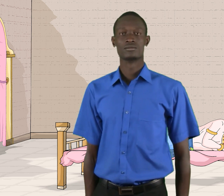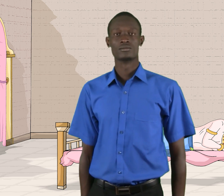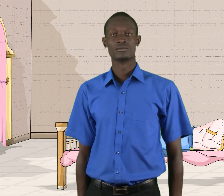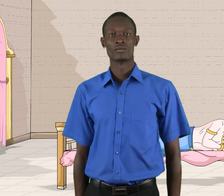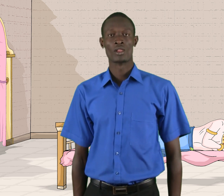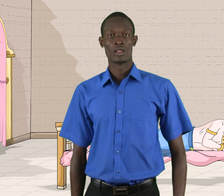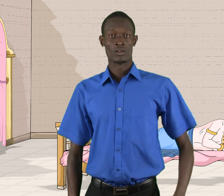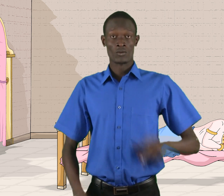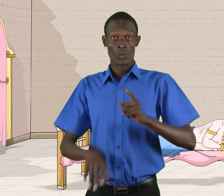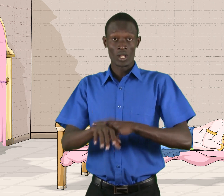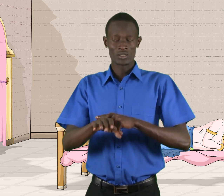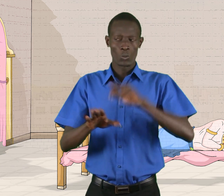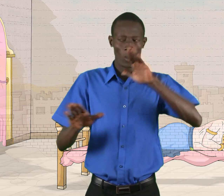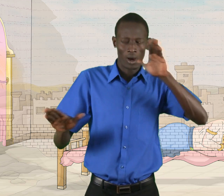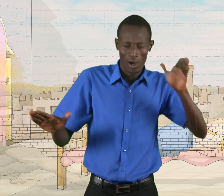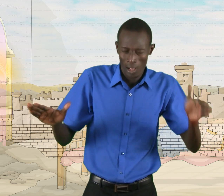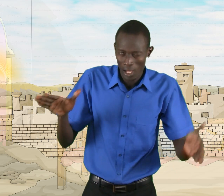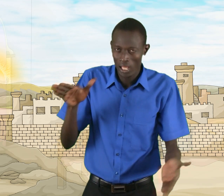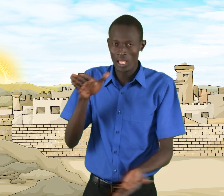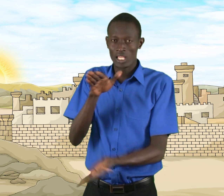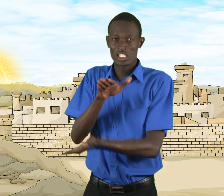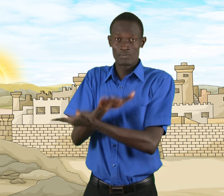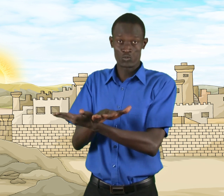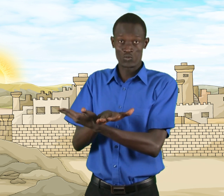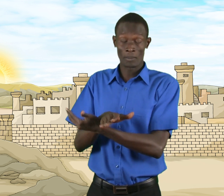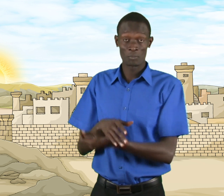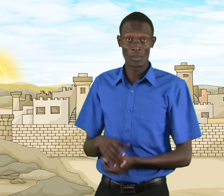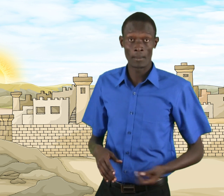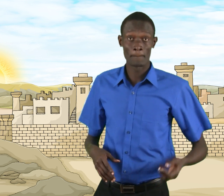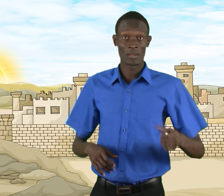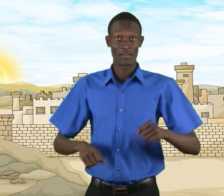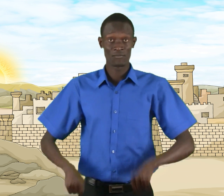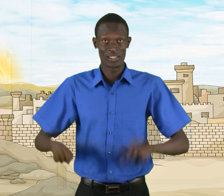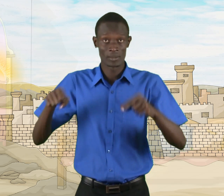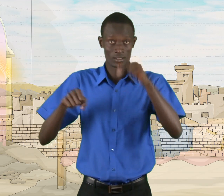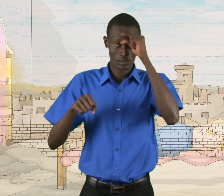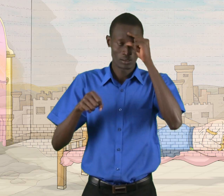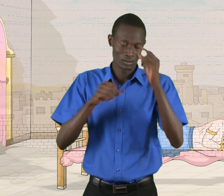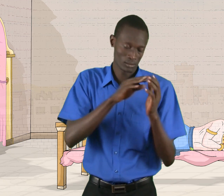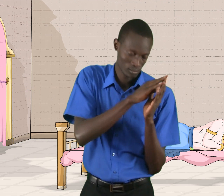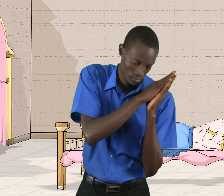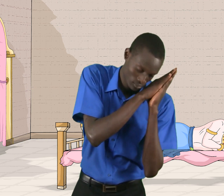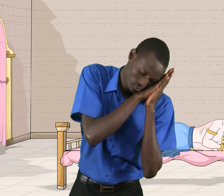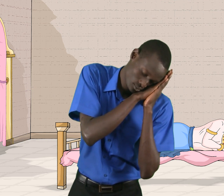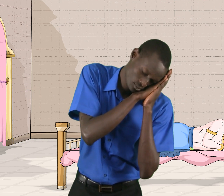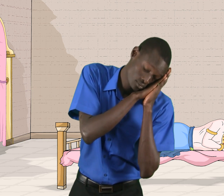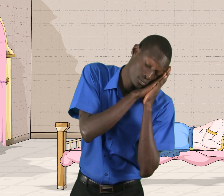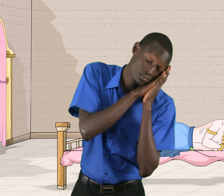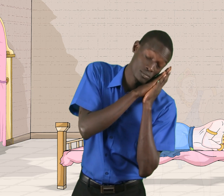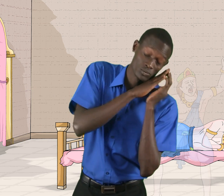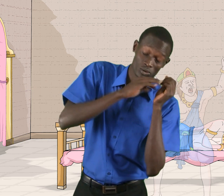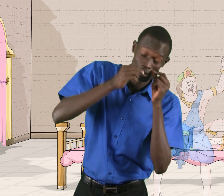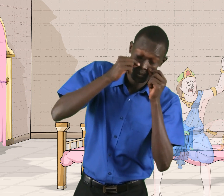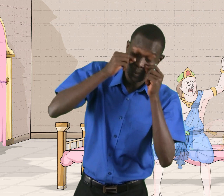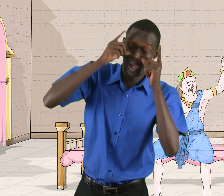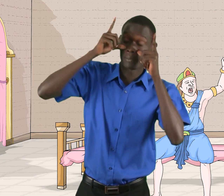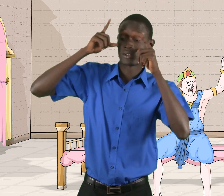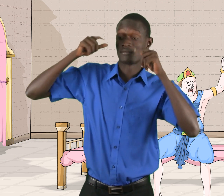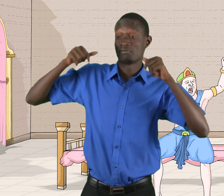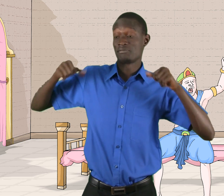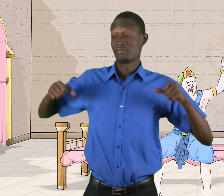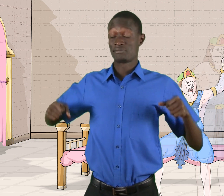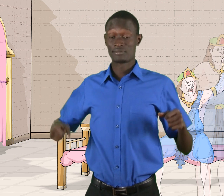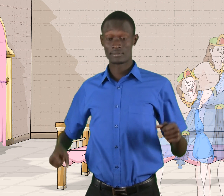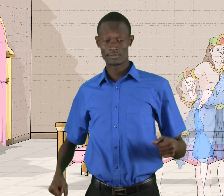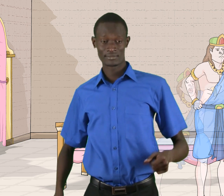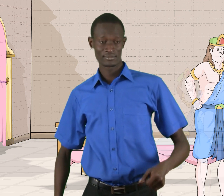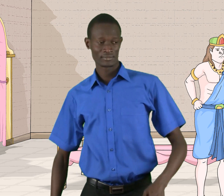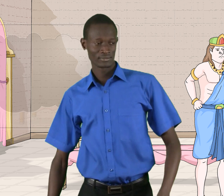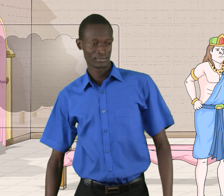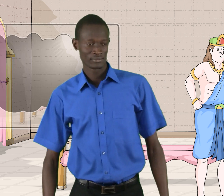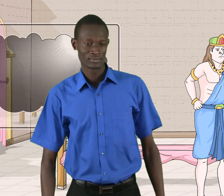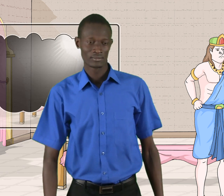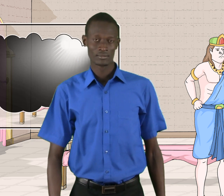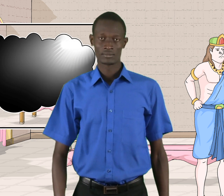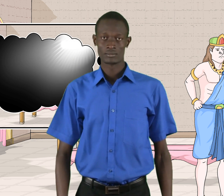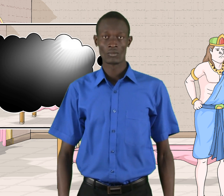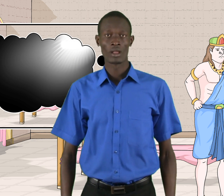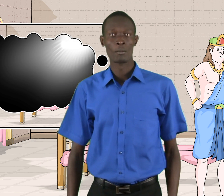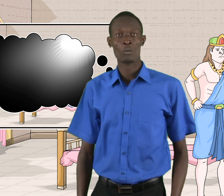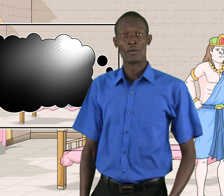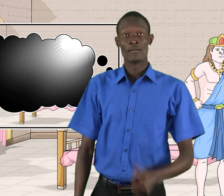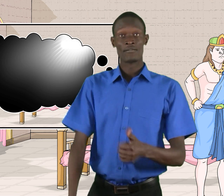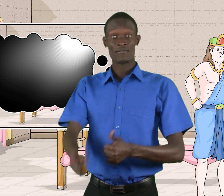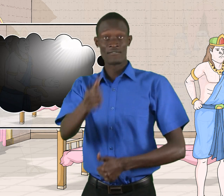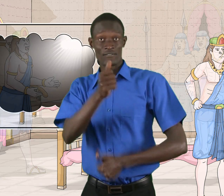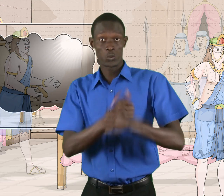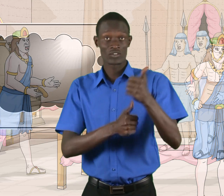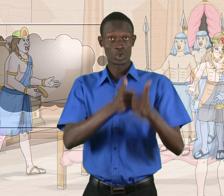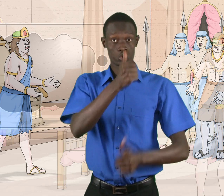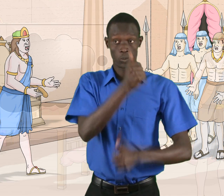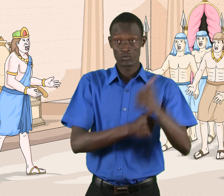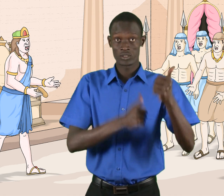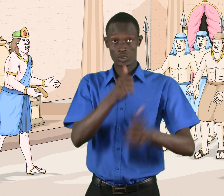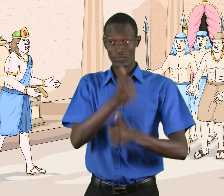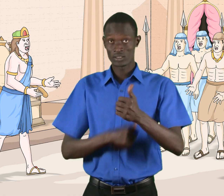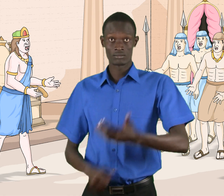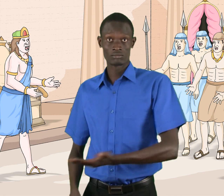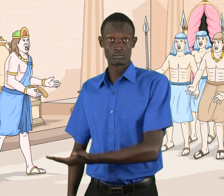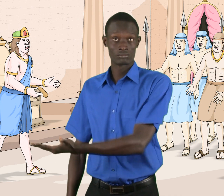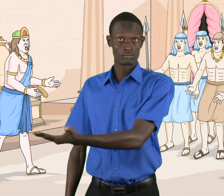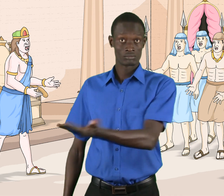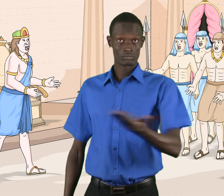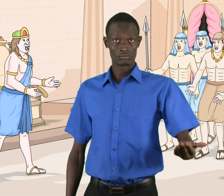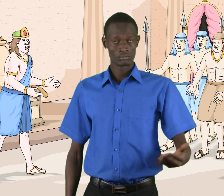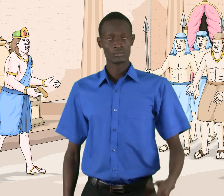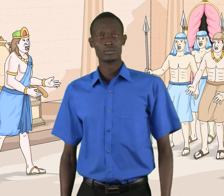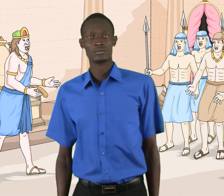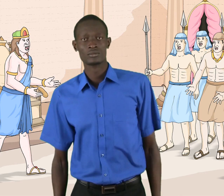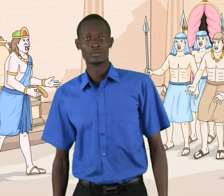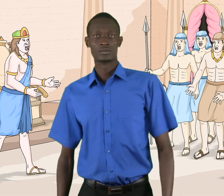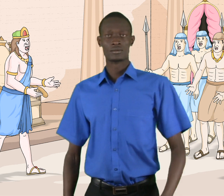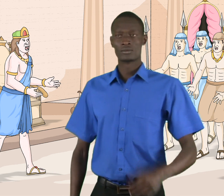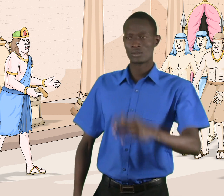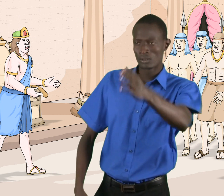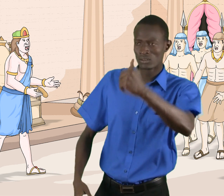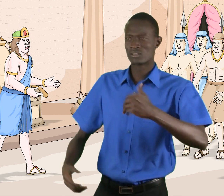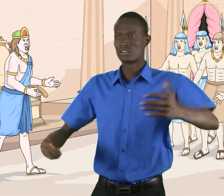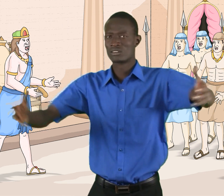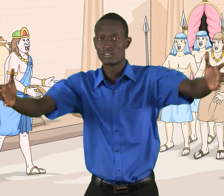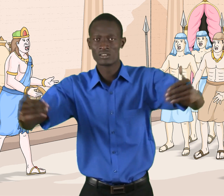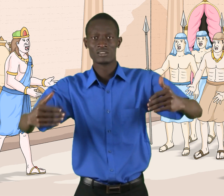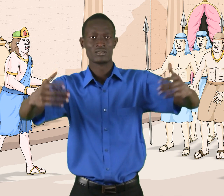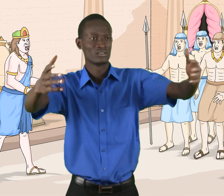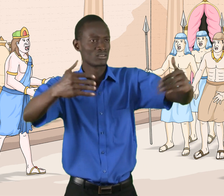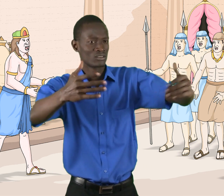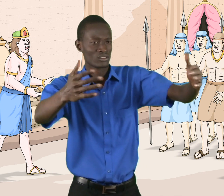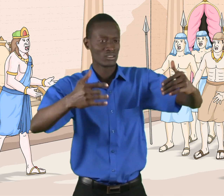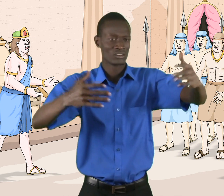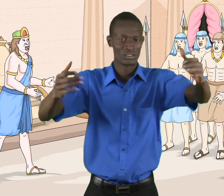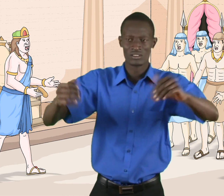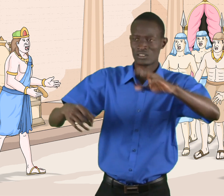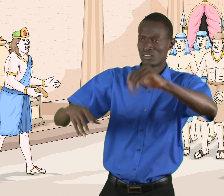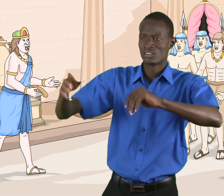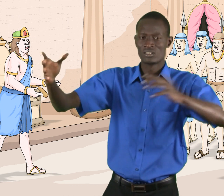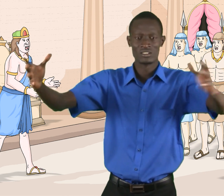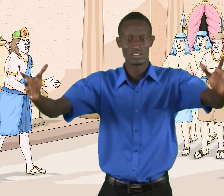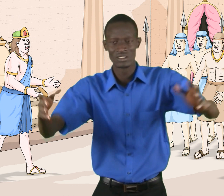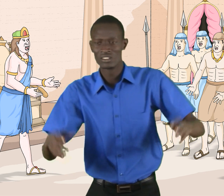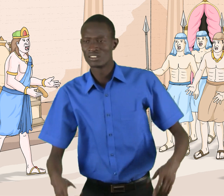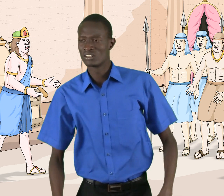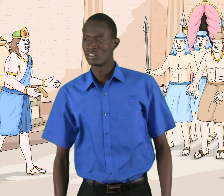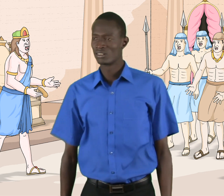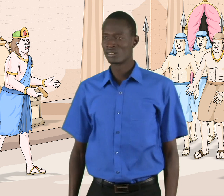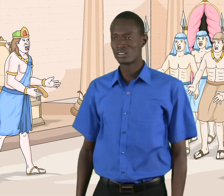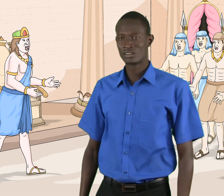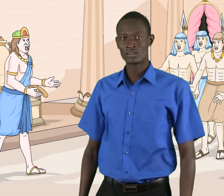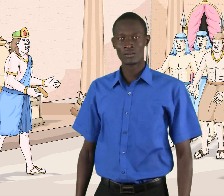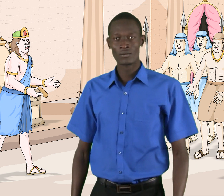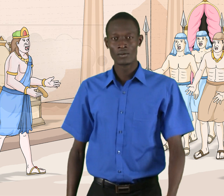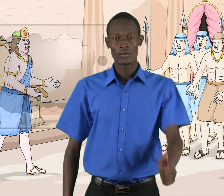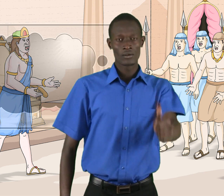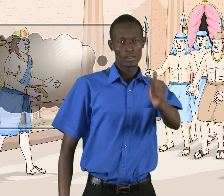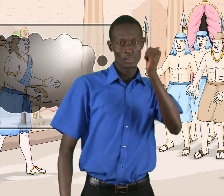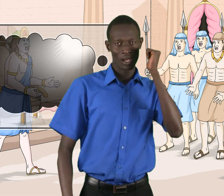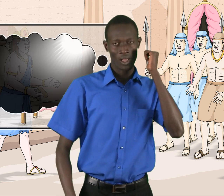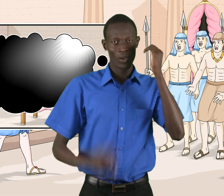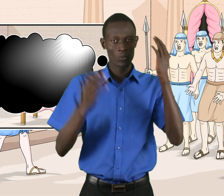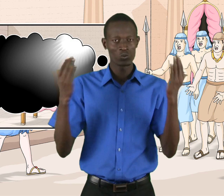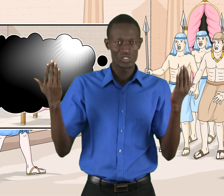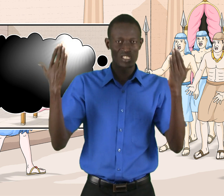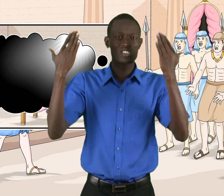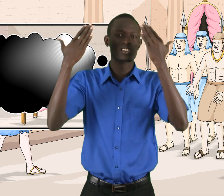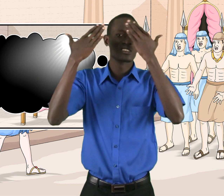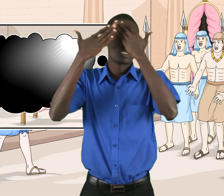Early the next morning Abimelech got up and summoned all his servants;